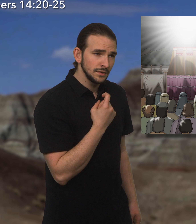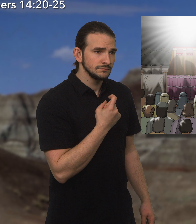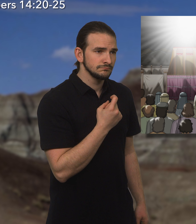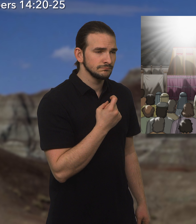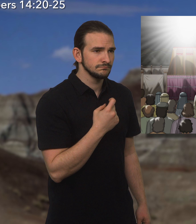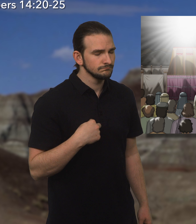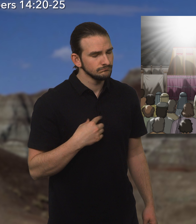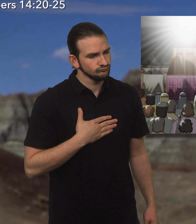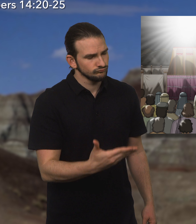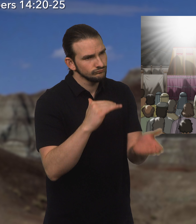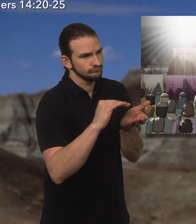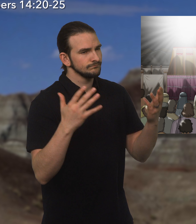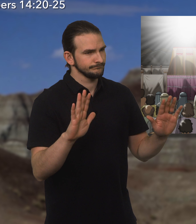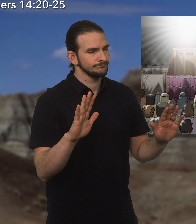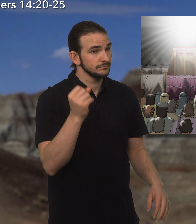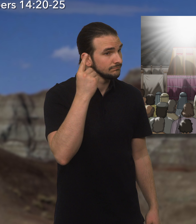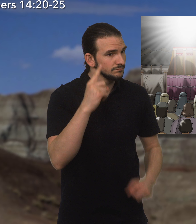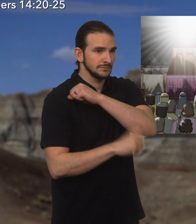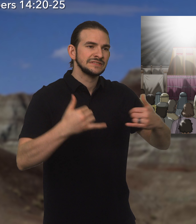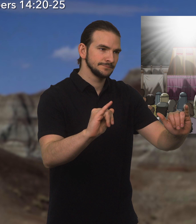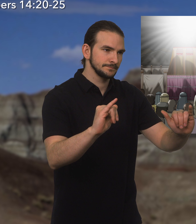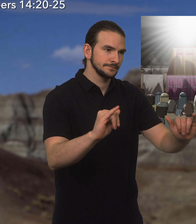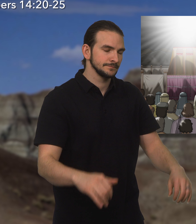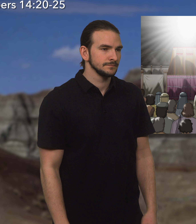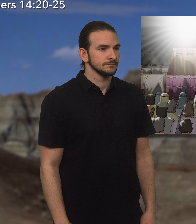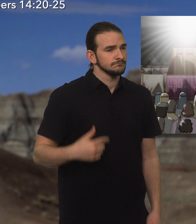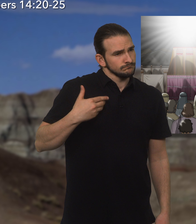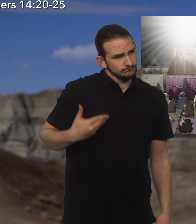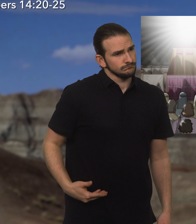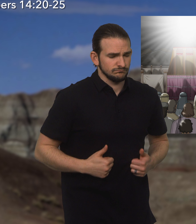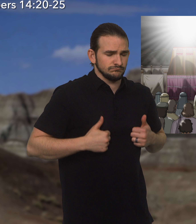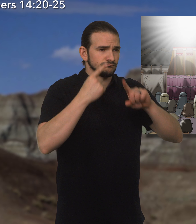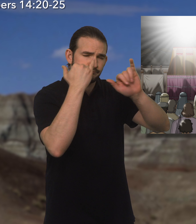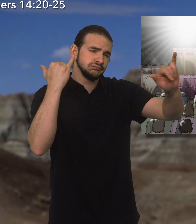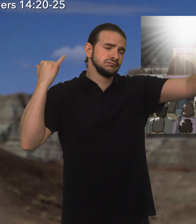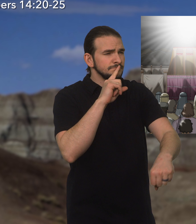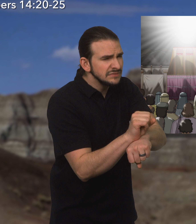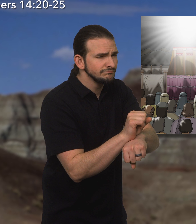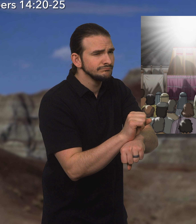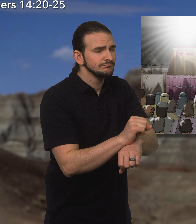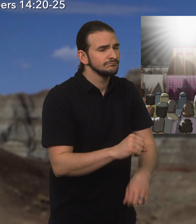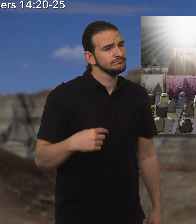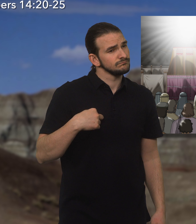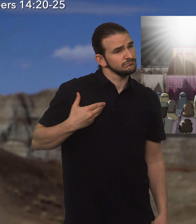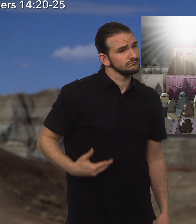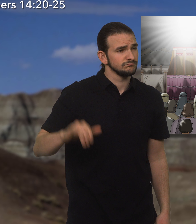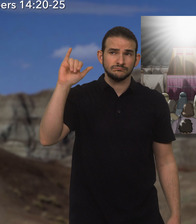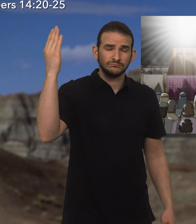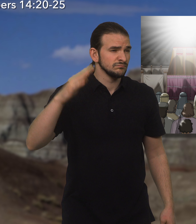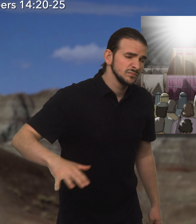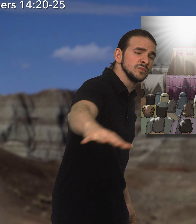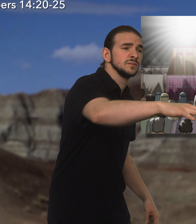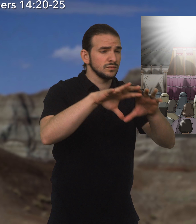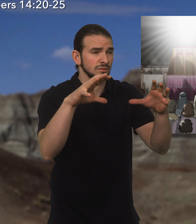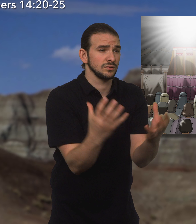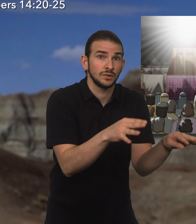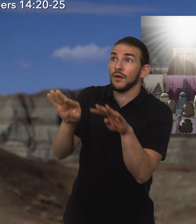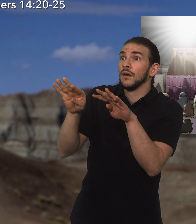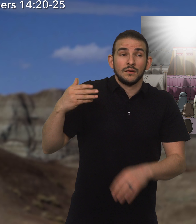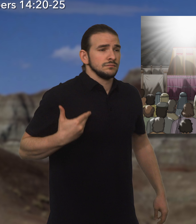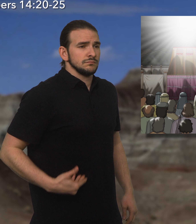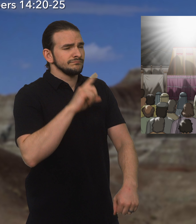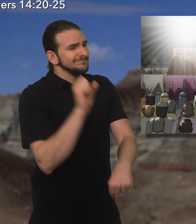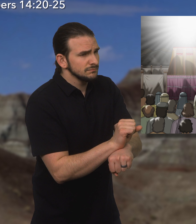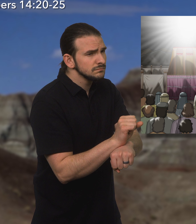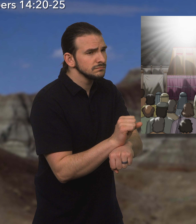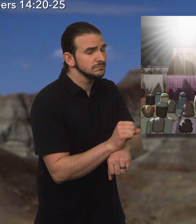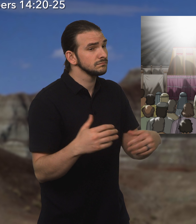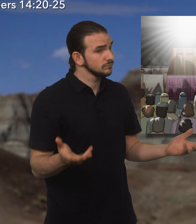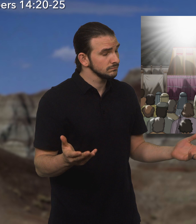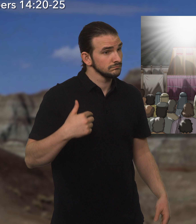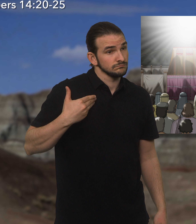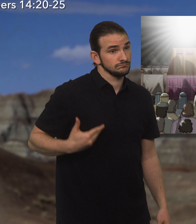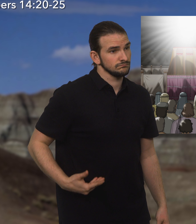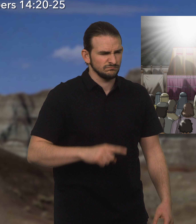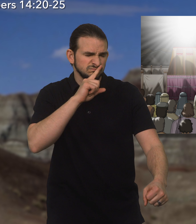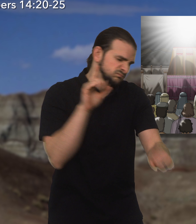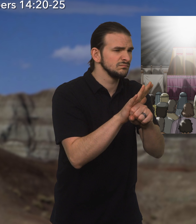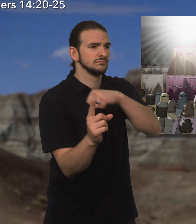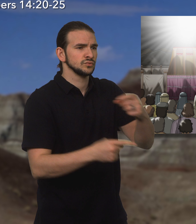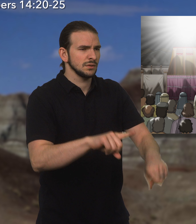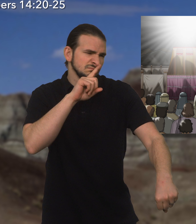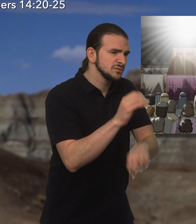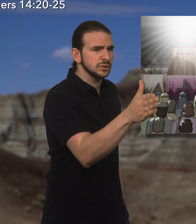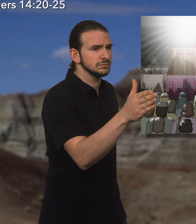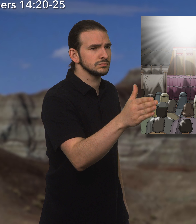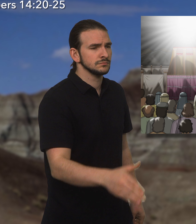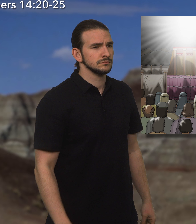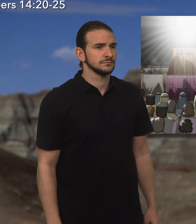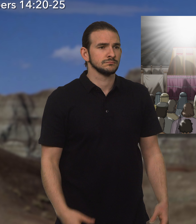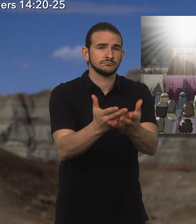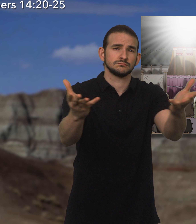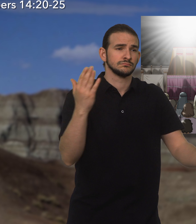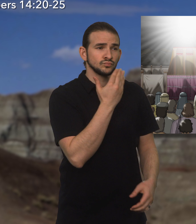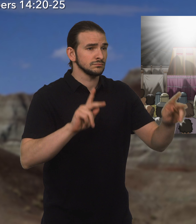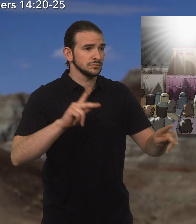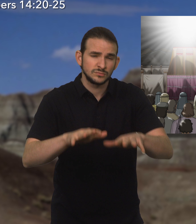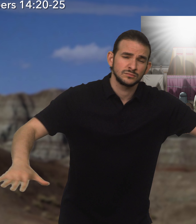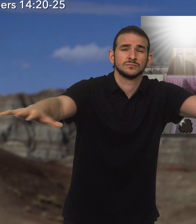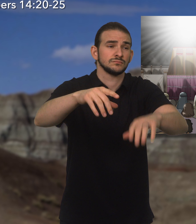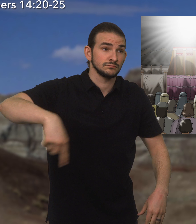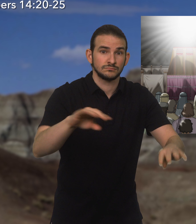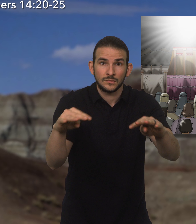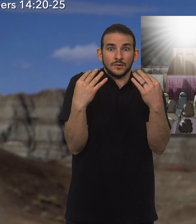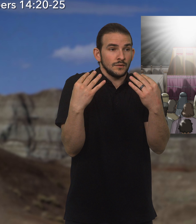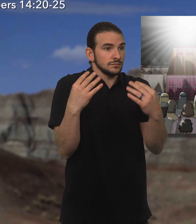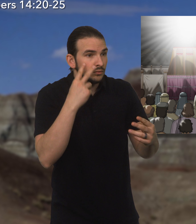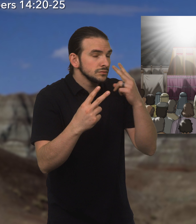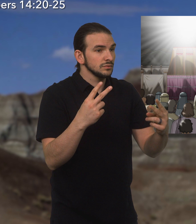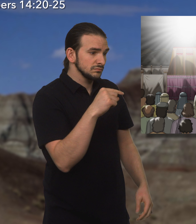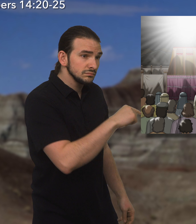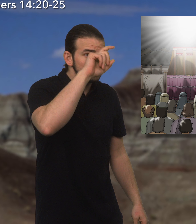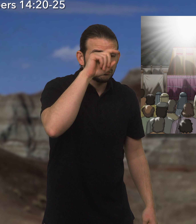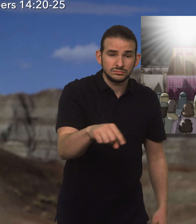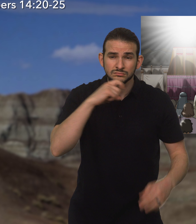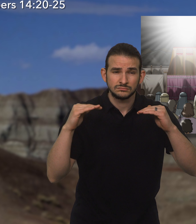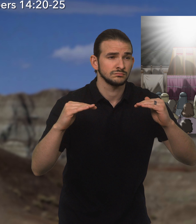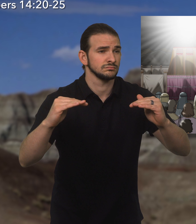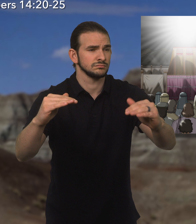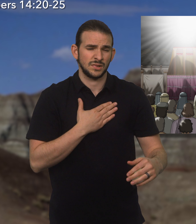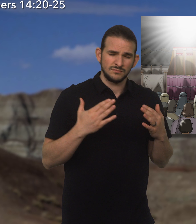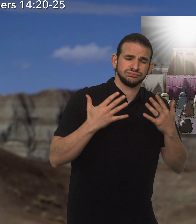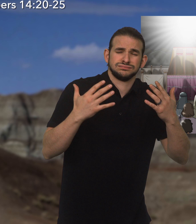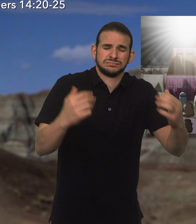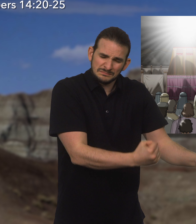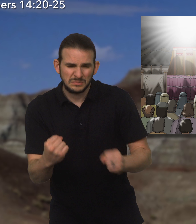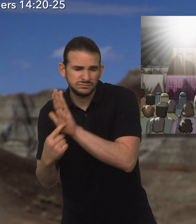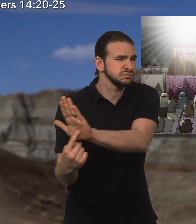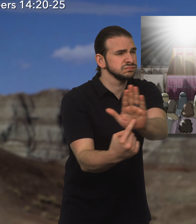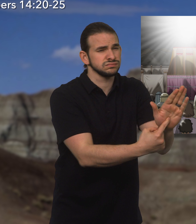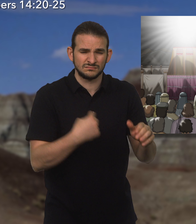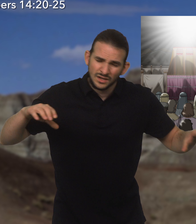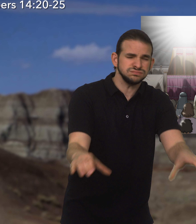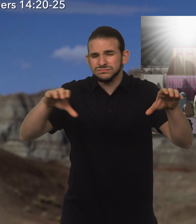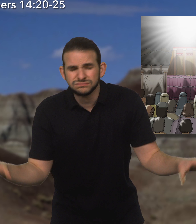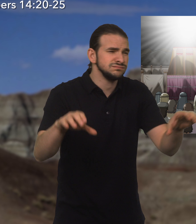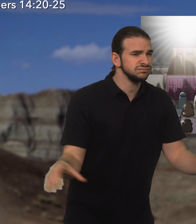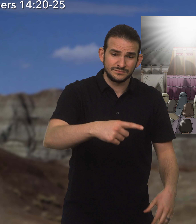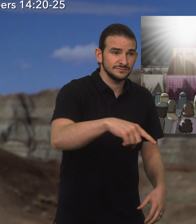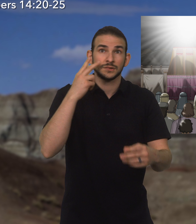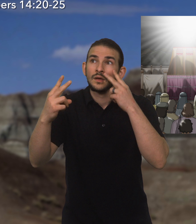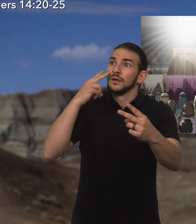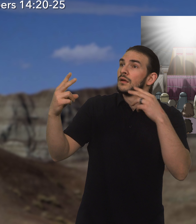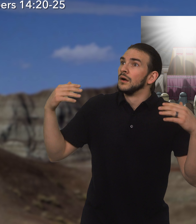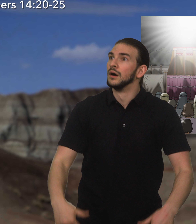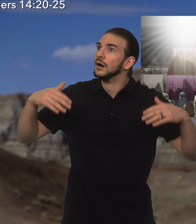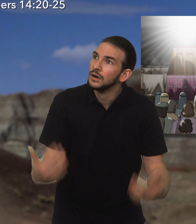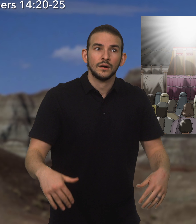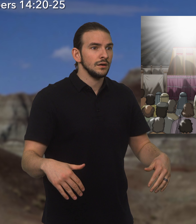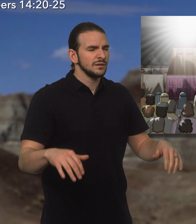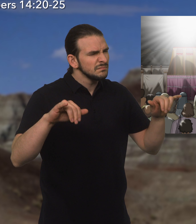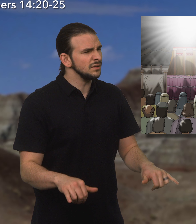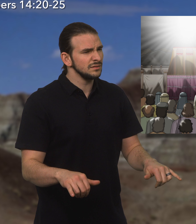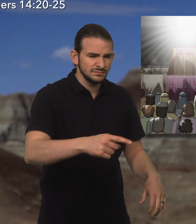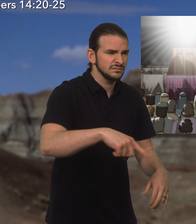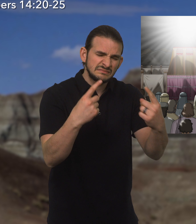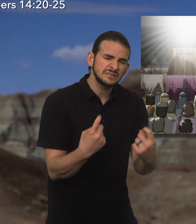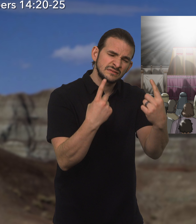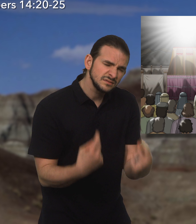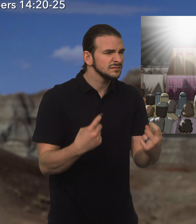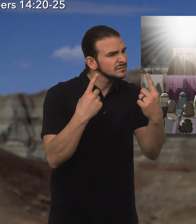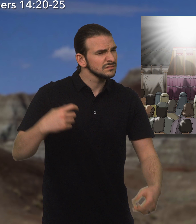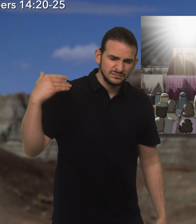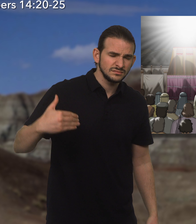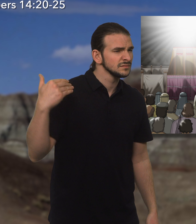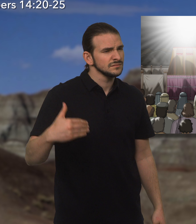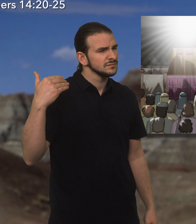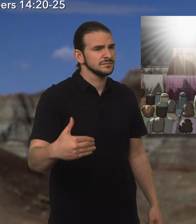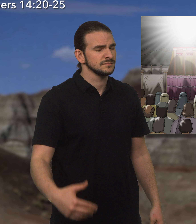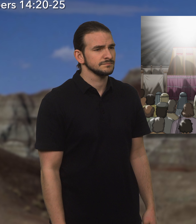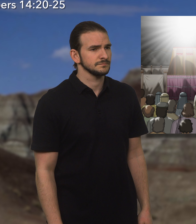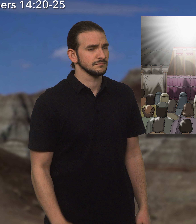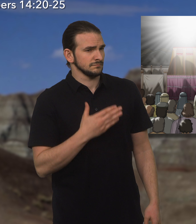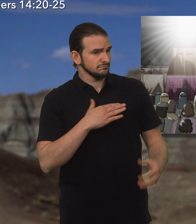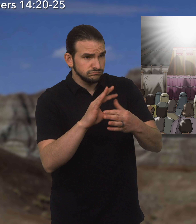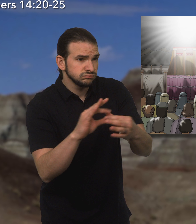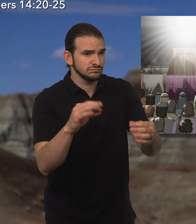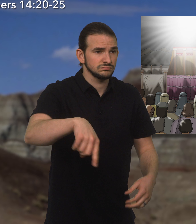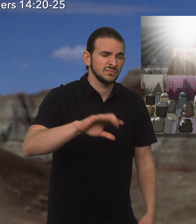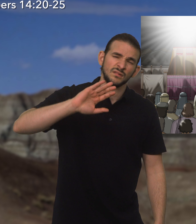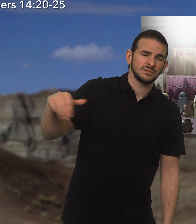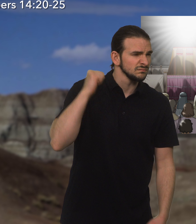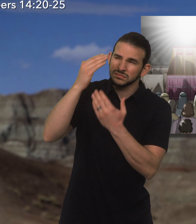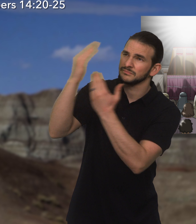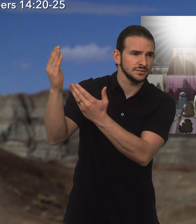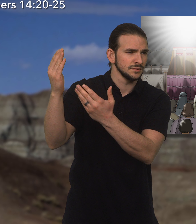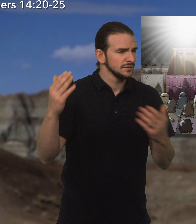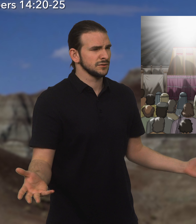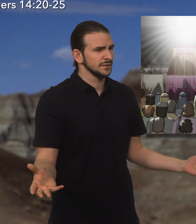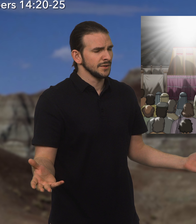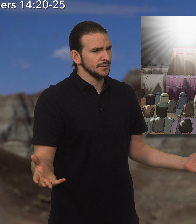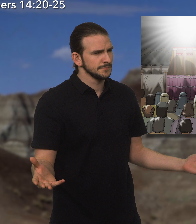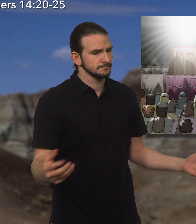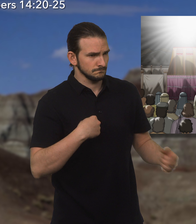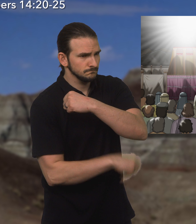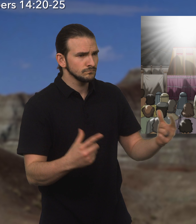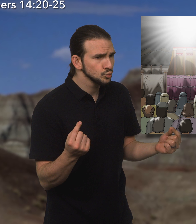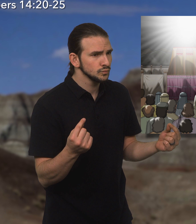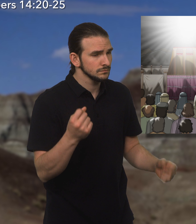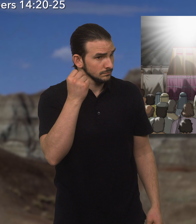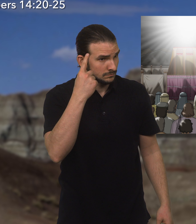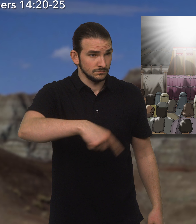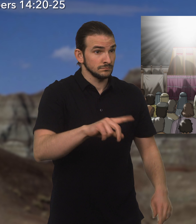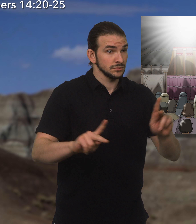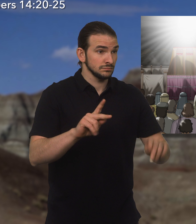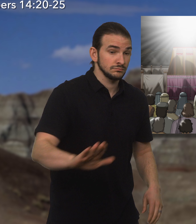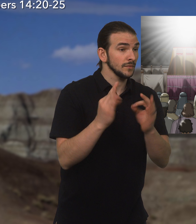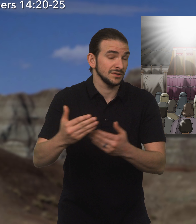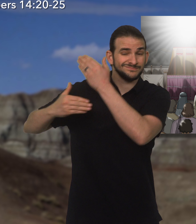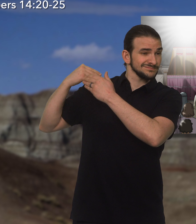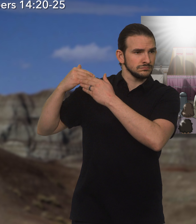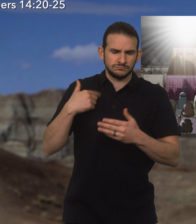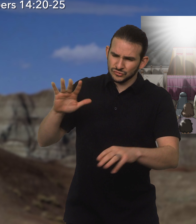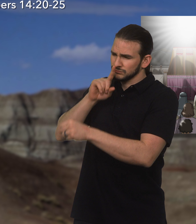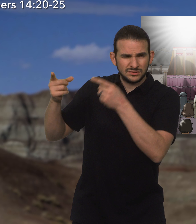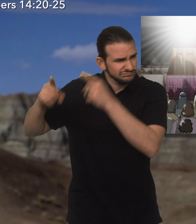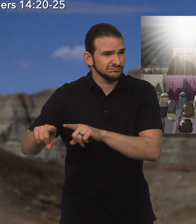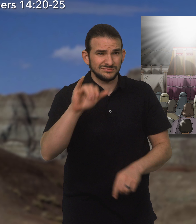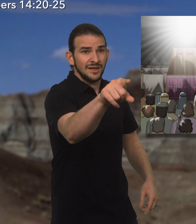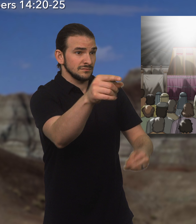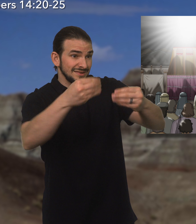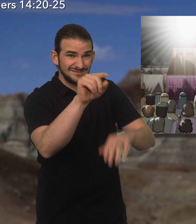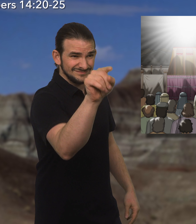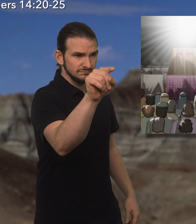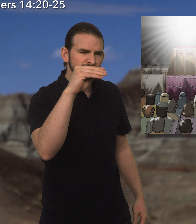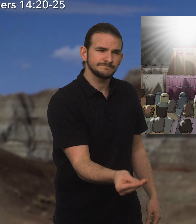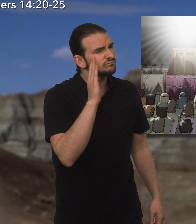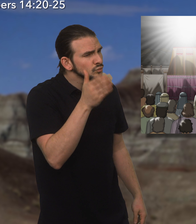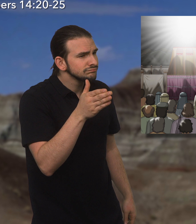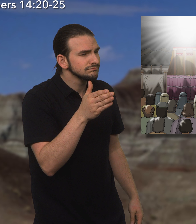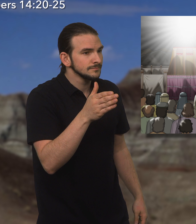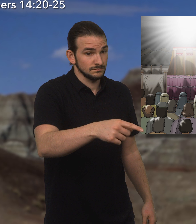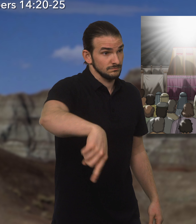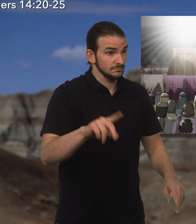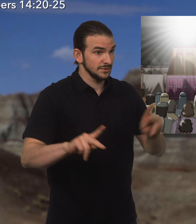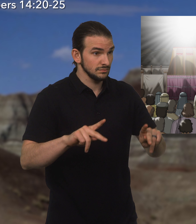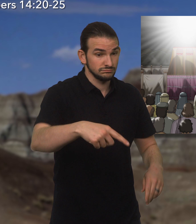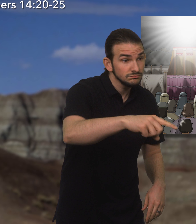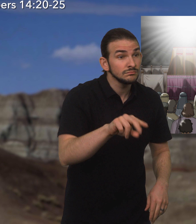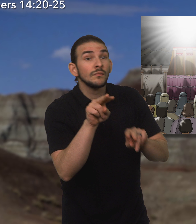“Yet as surely as I live and as surely as the whole earth is filled with the glory of the LORD, not one of the men who have seen My glory and the signs I performed in Egypt and in the wilderness—yet have tested Me and disobeyed Me these ten times— not one will ever see the land that I swore to give their fathers.